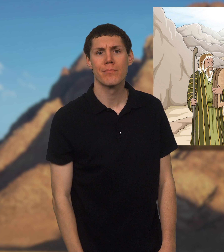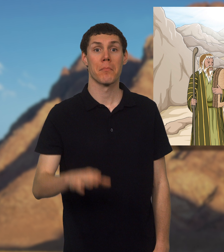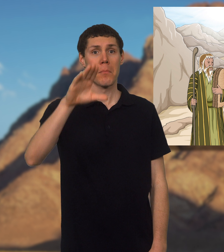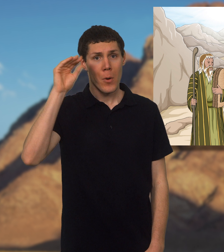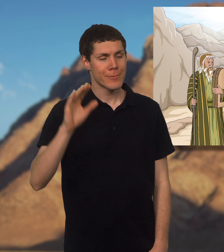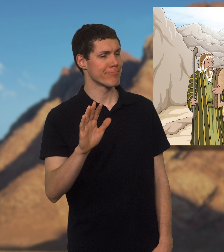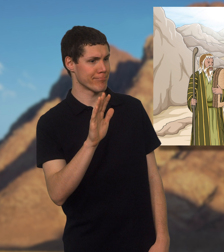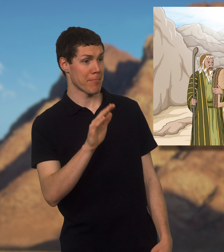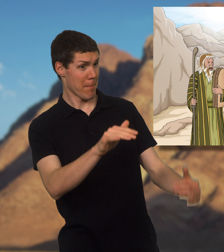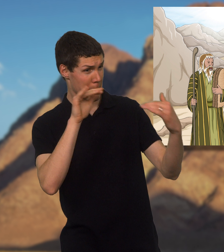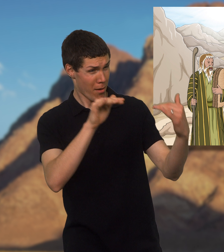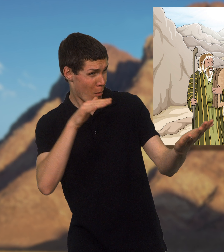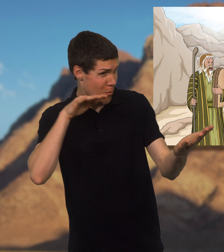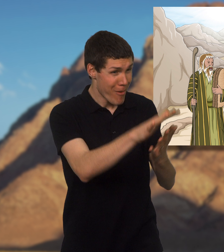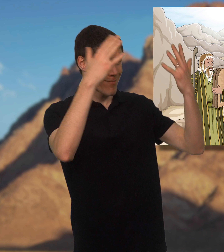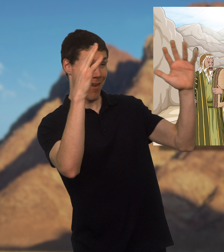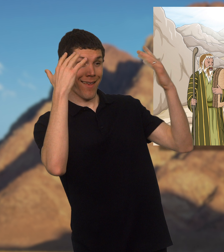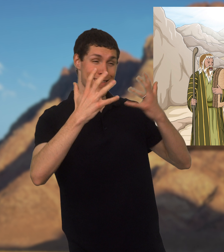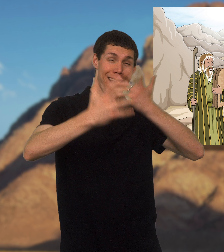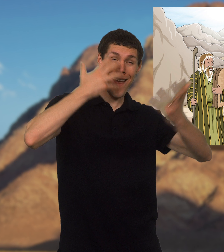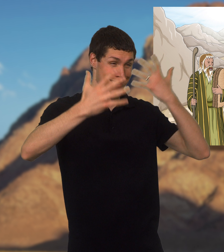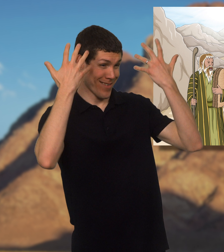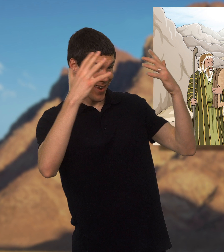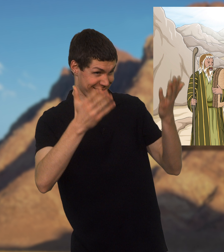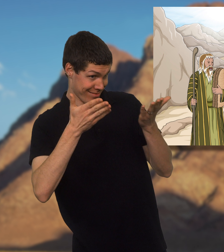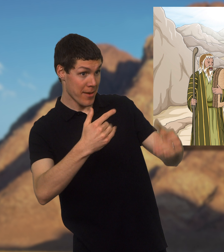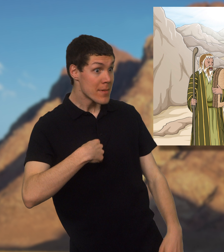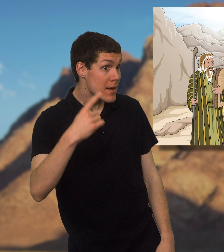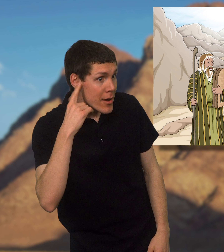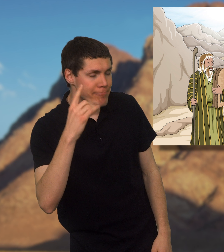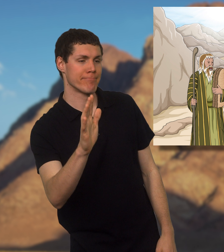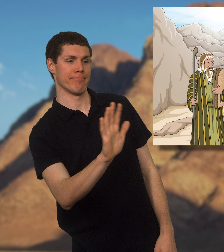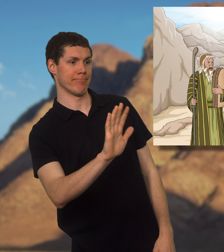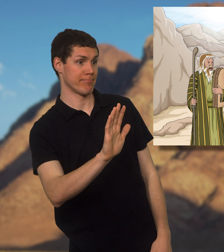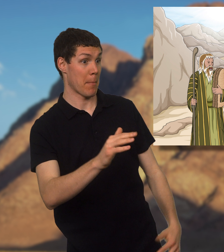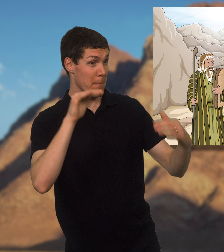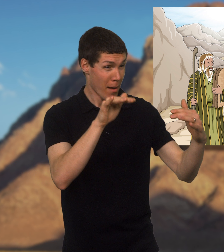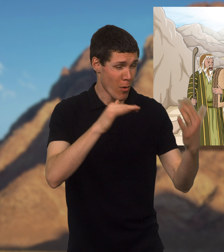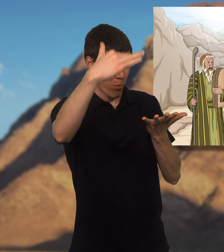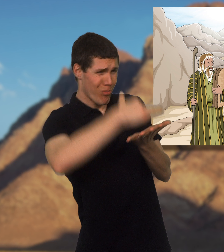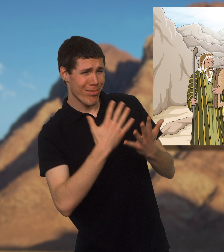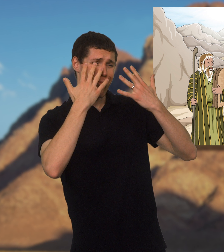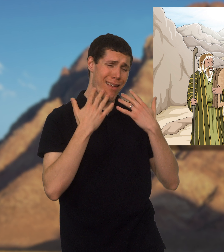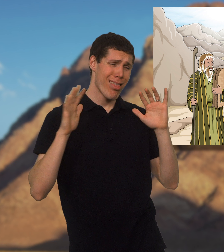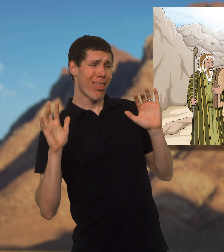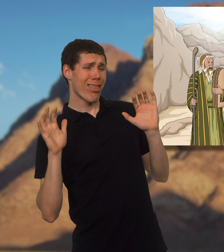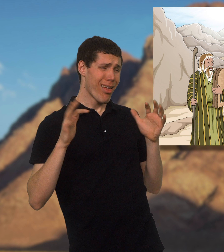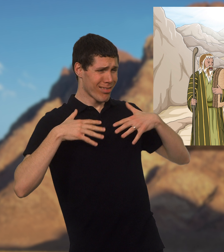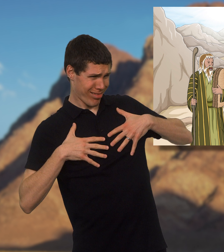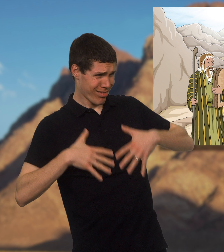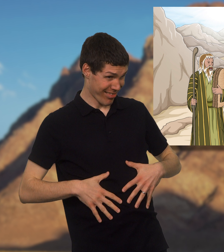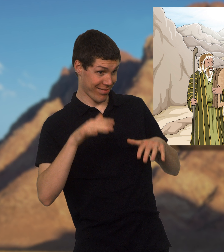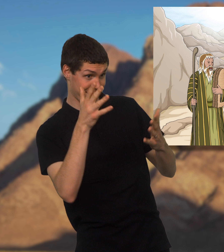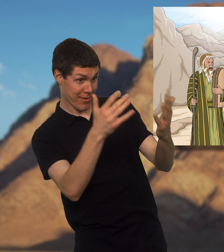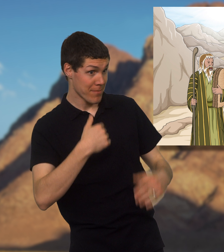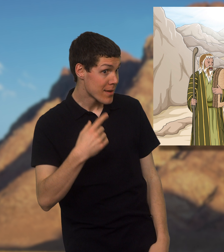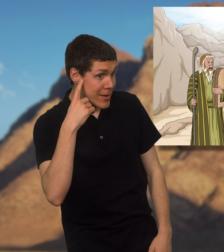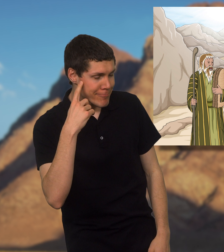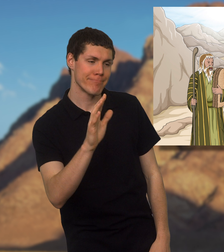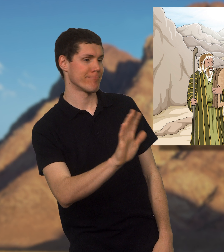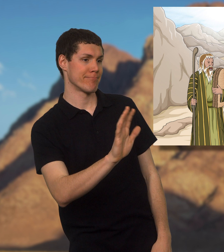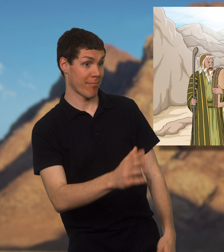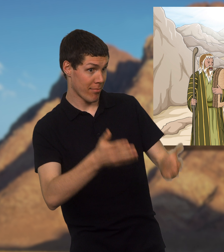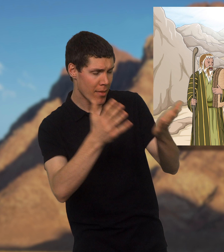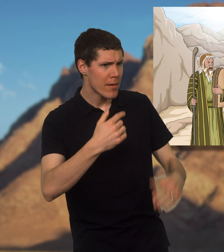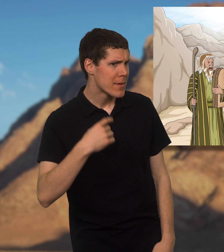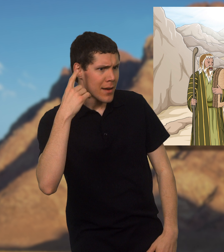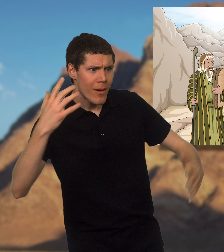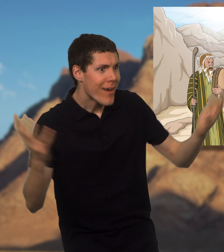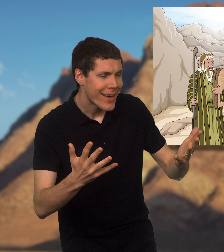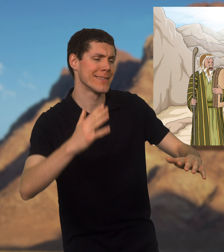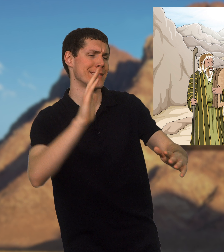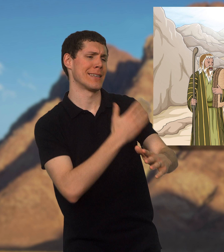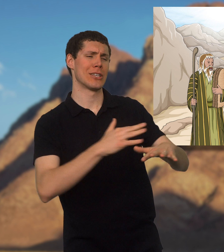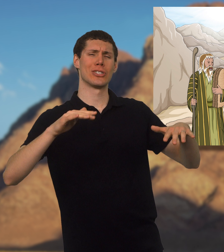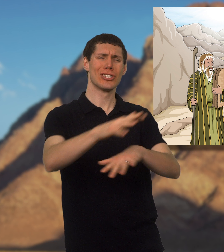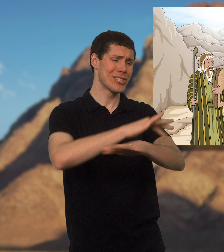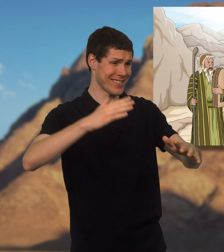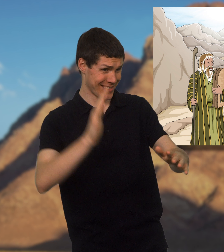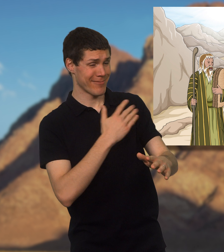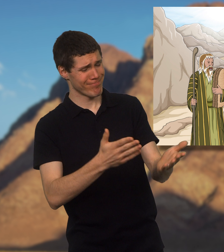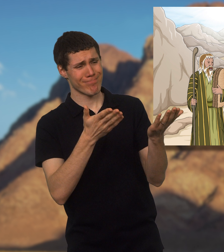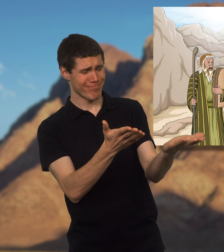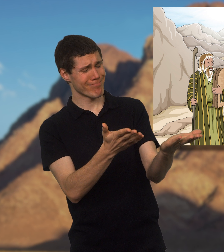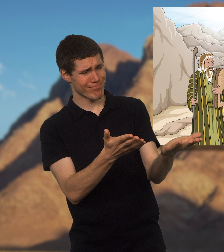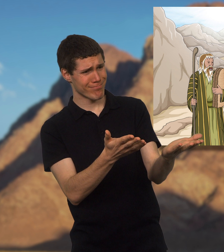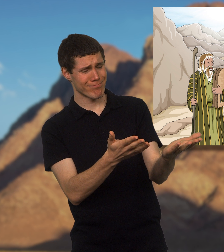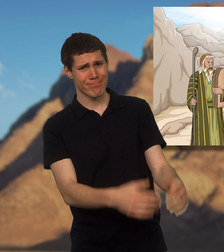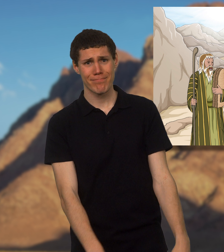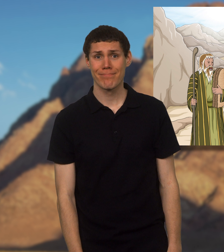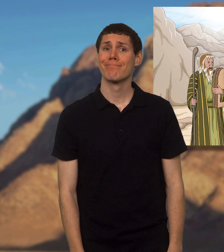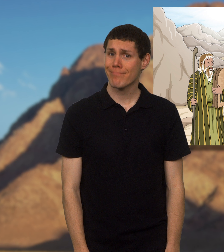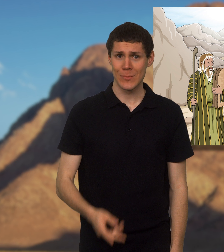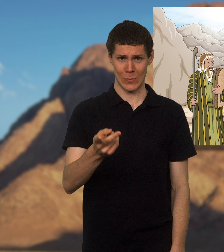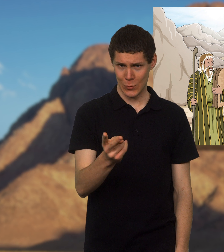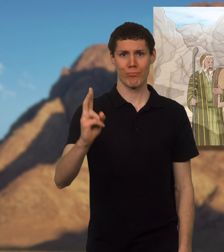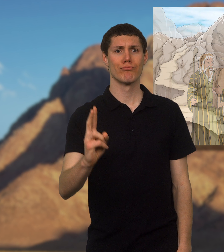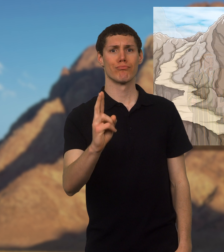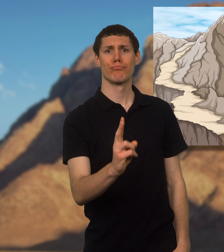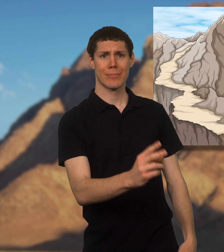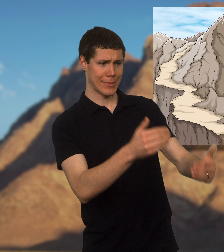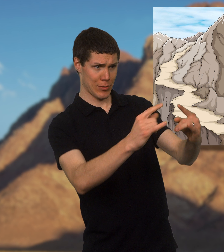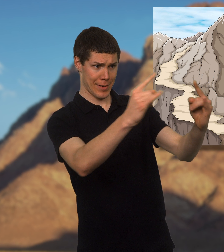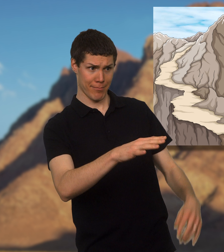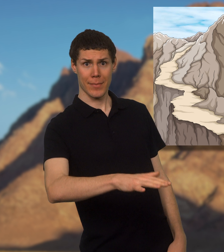But Moses replied: “It is neither the cry of victory nor the cry of defeat;